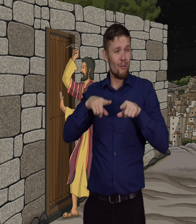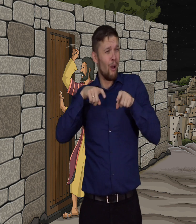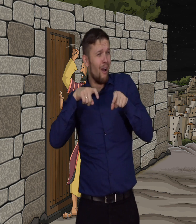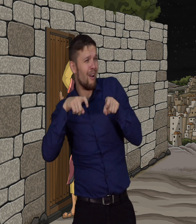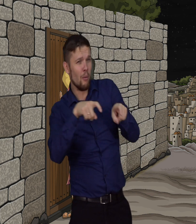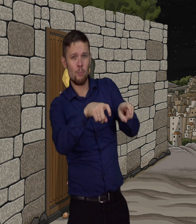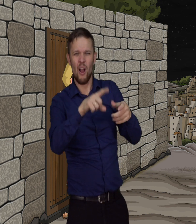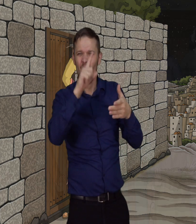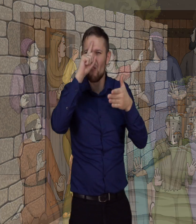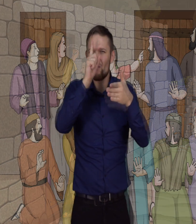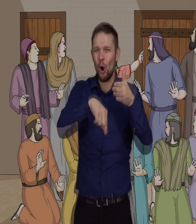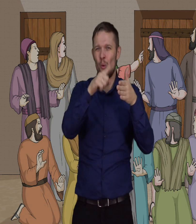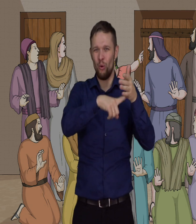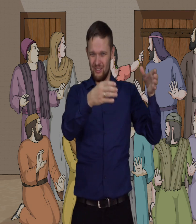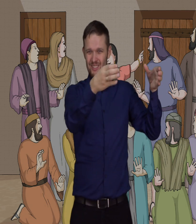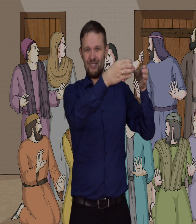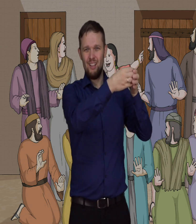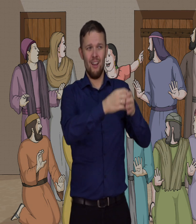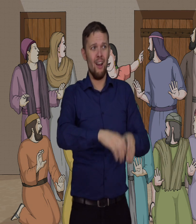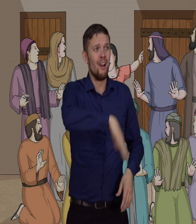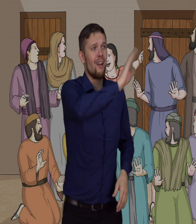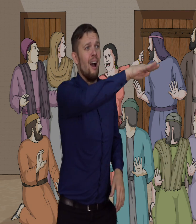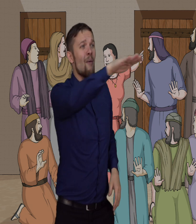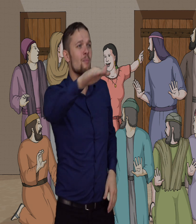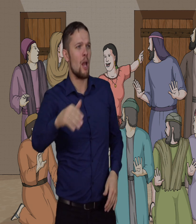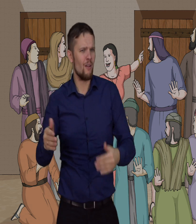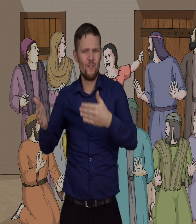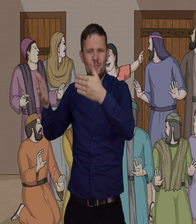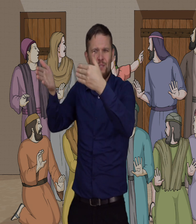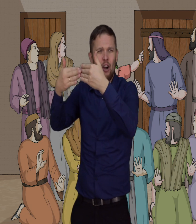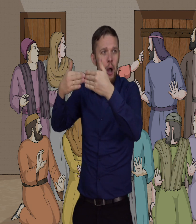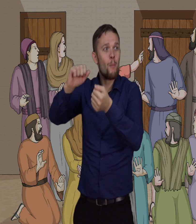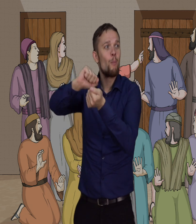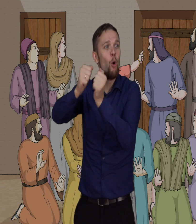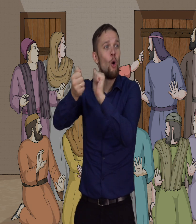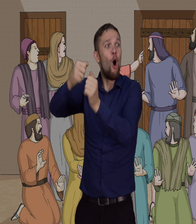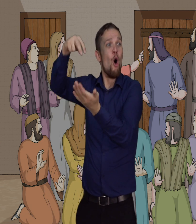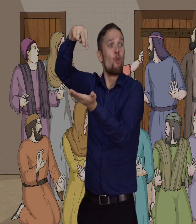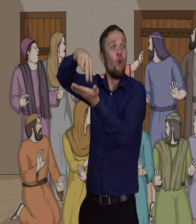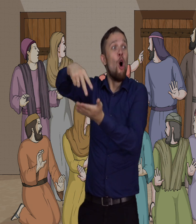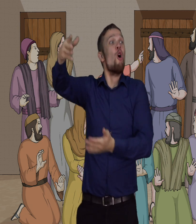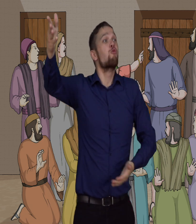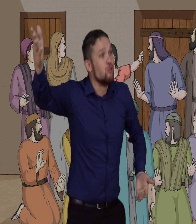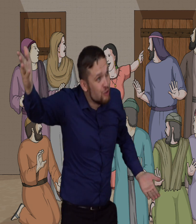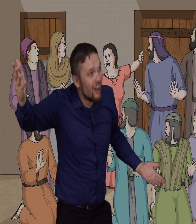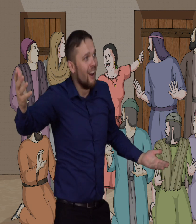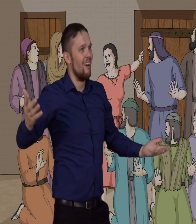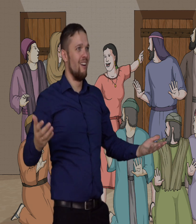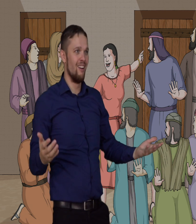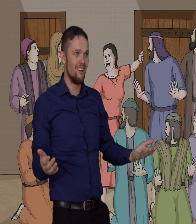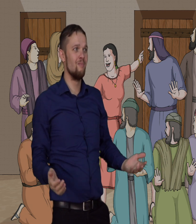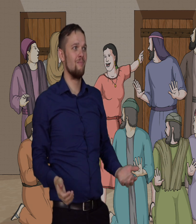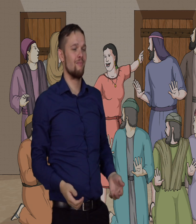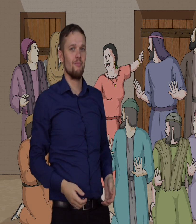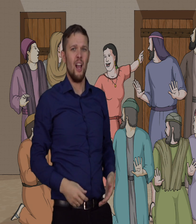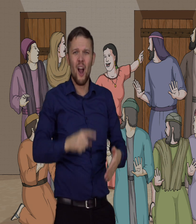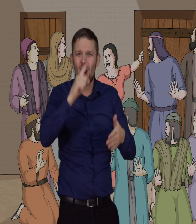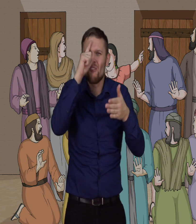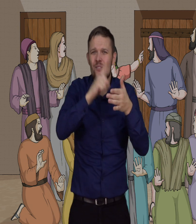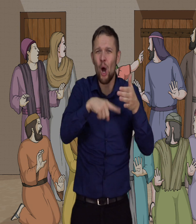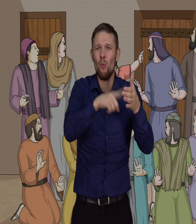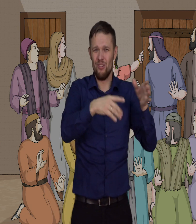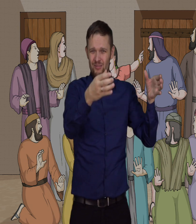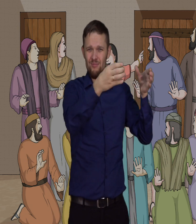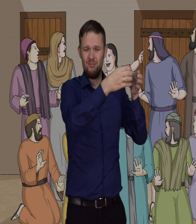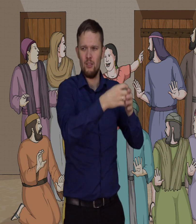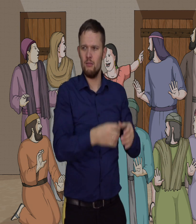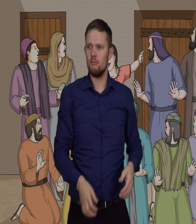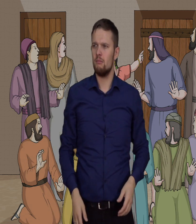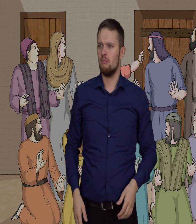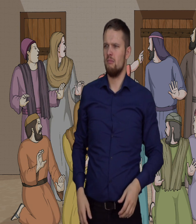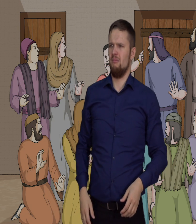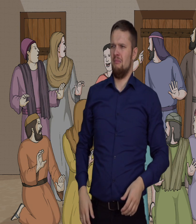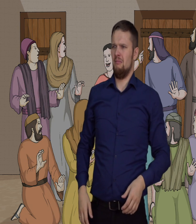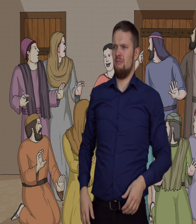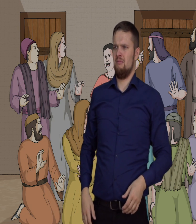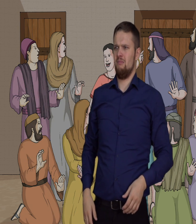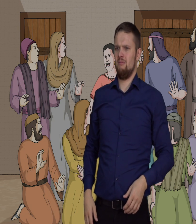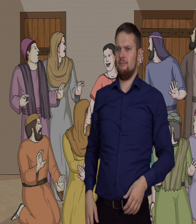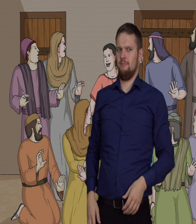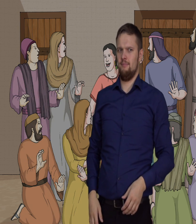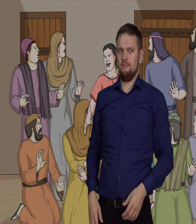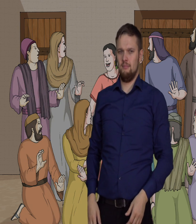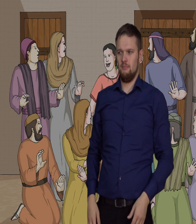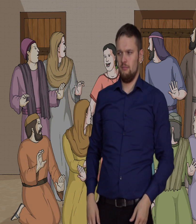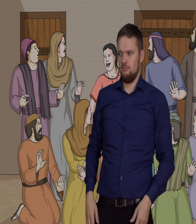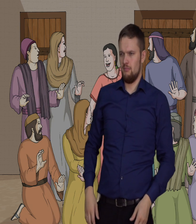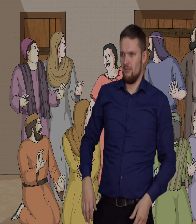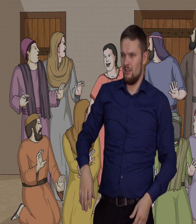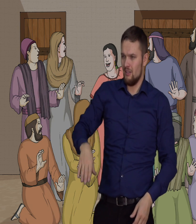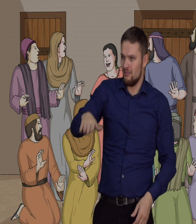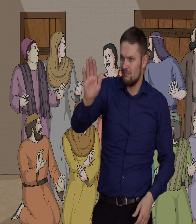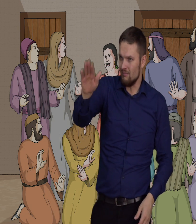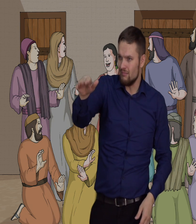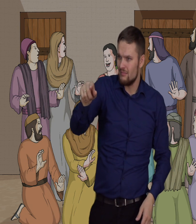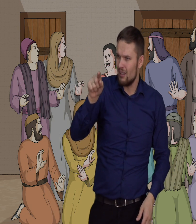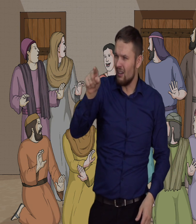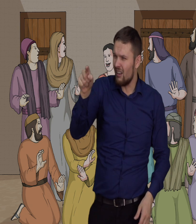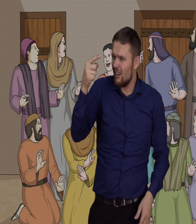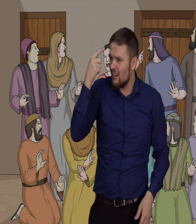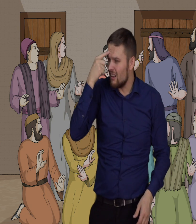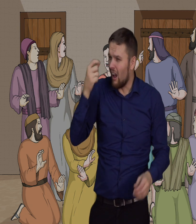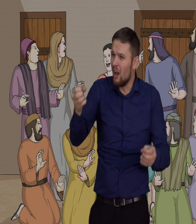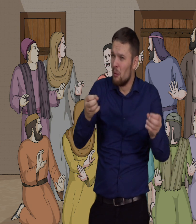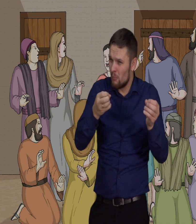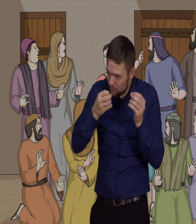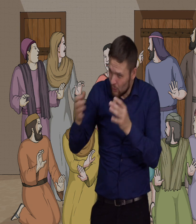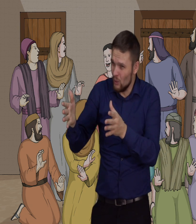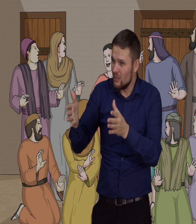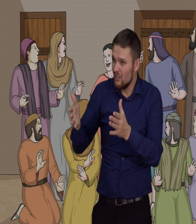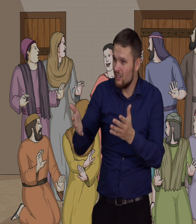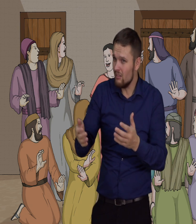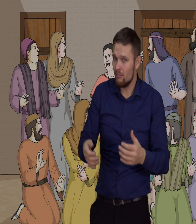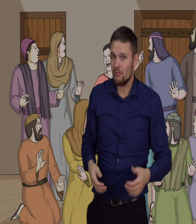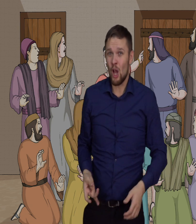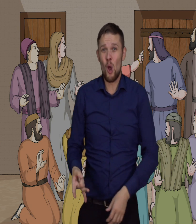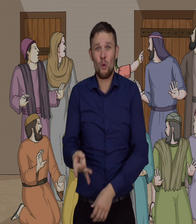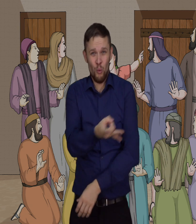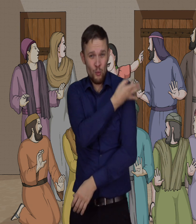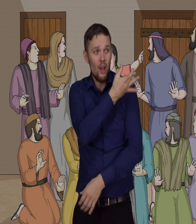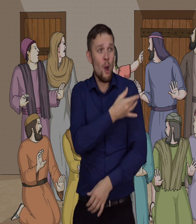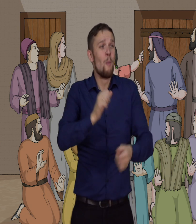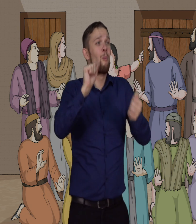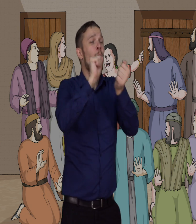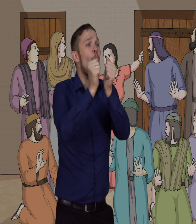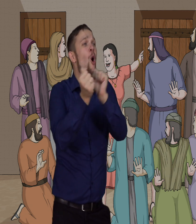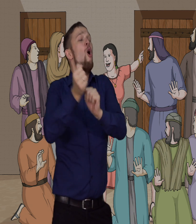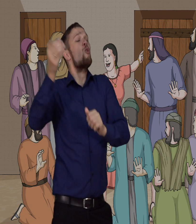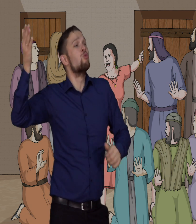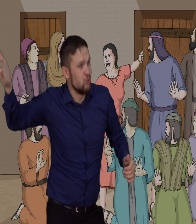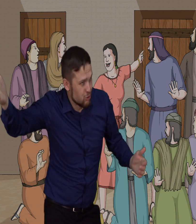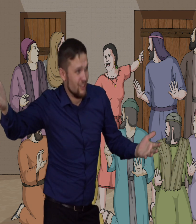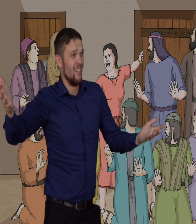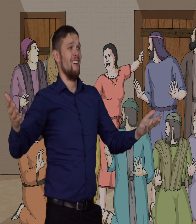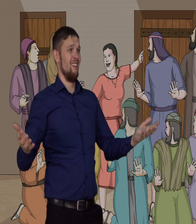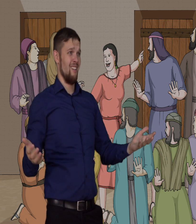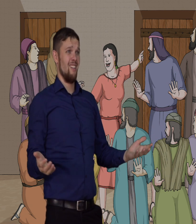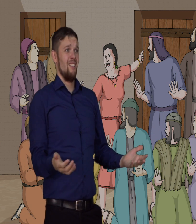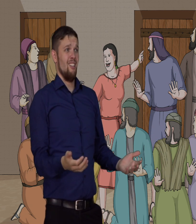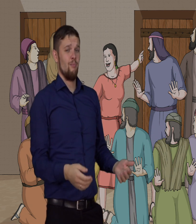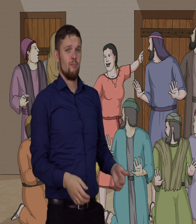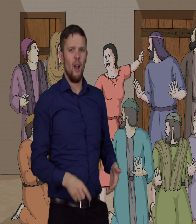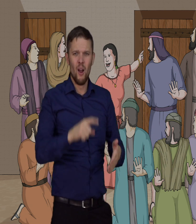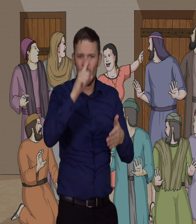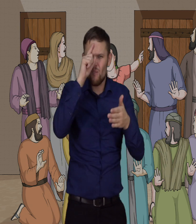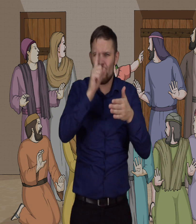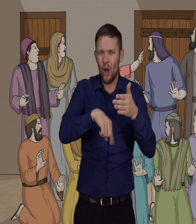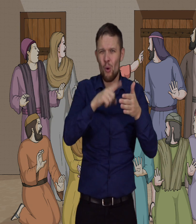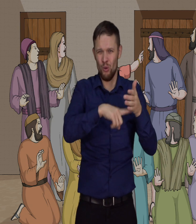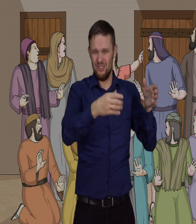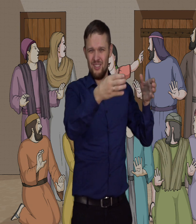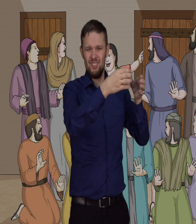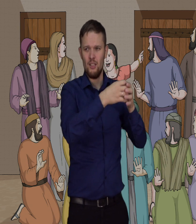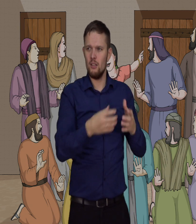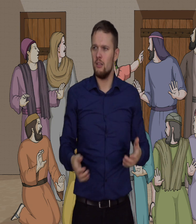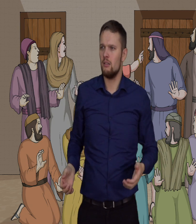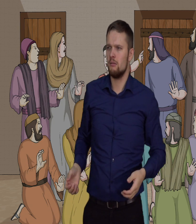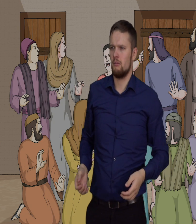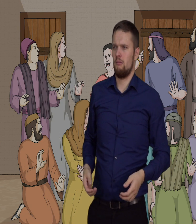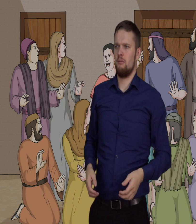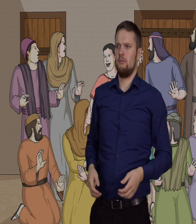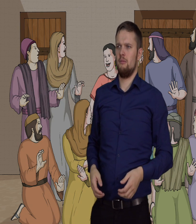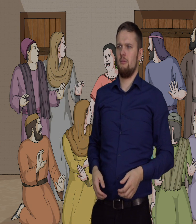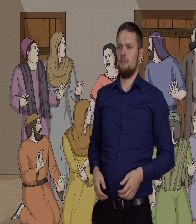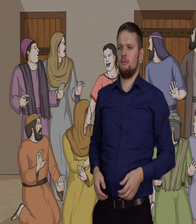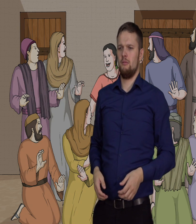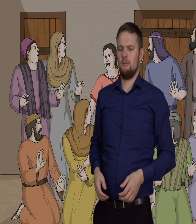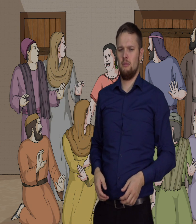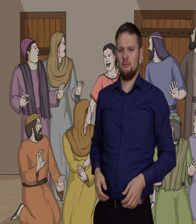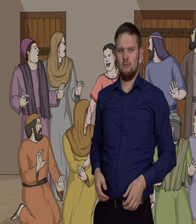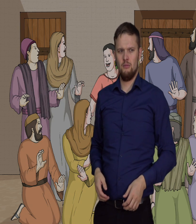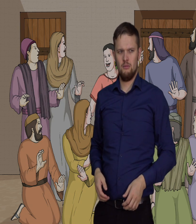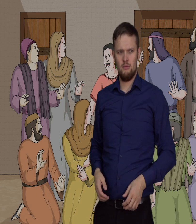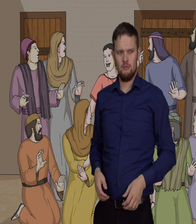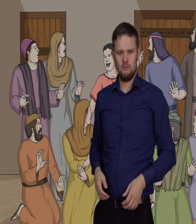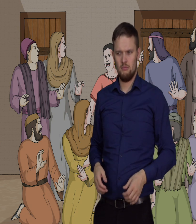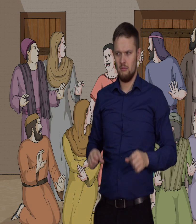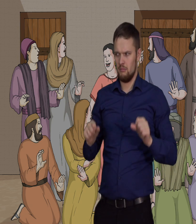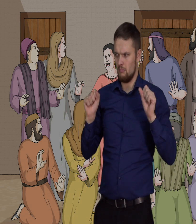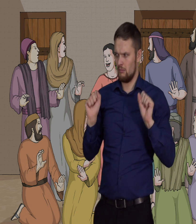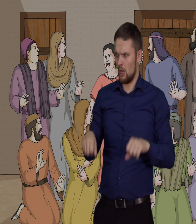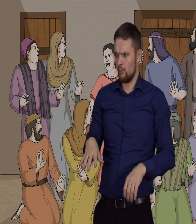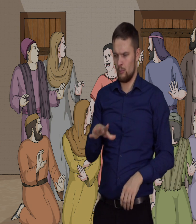When she recognized Peter’s voice, she was so overjoyed that she forgot to open the gate, but ran inside and announced, “Peter is standing at the gate!”